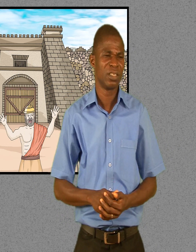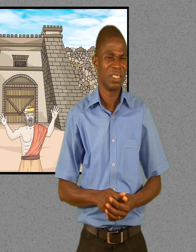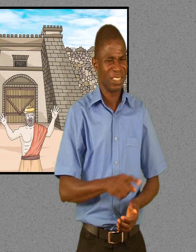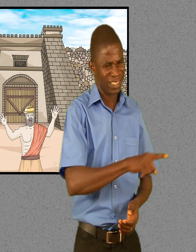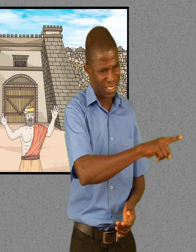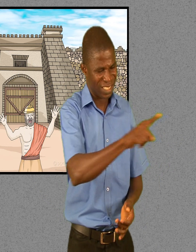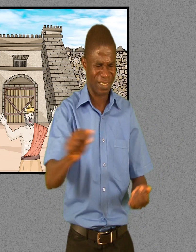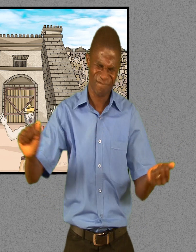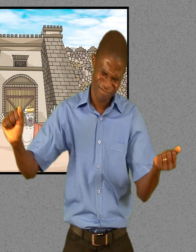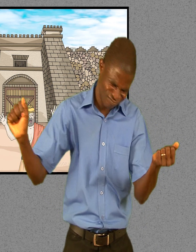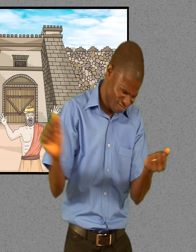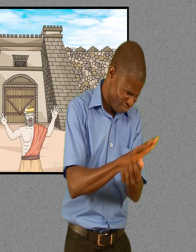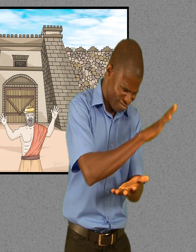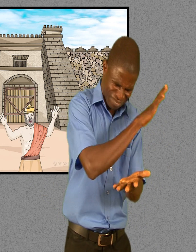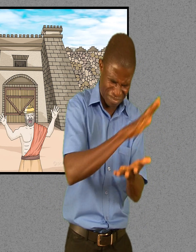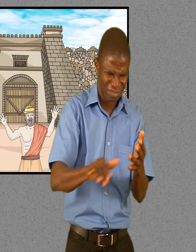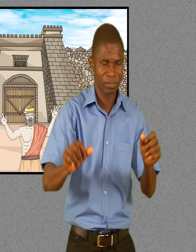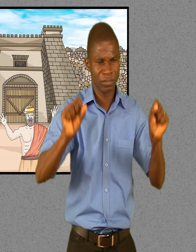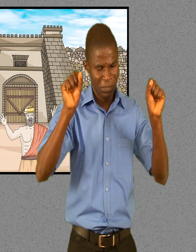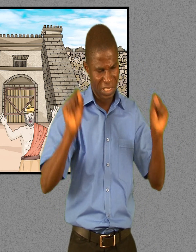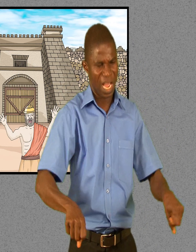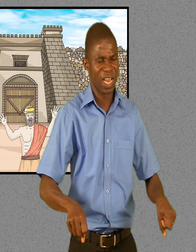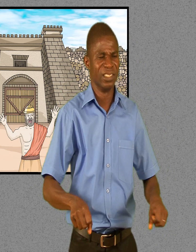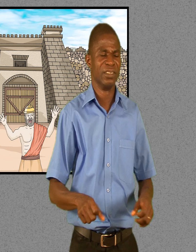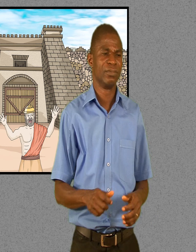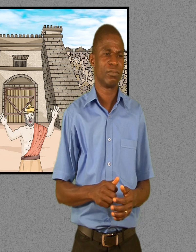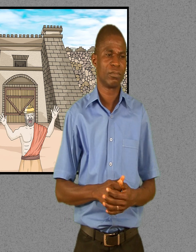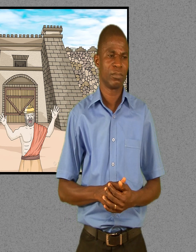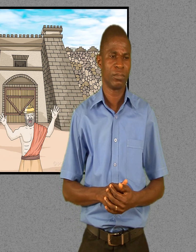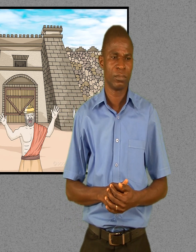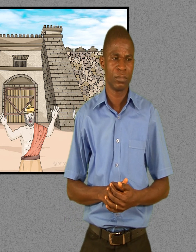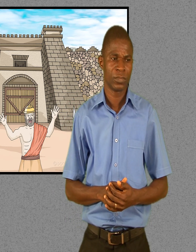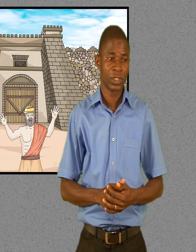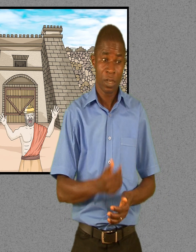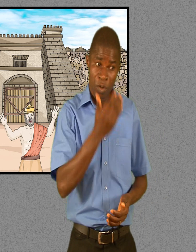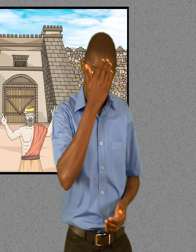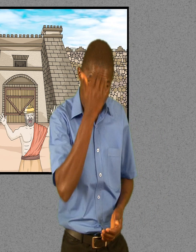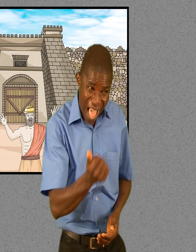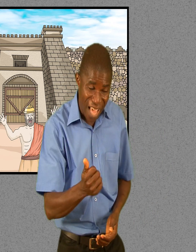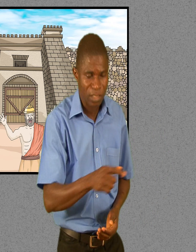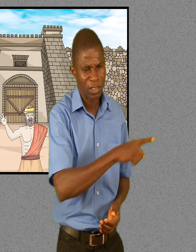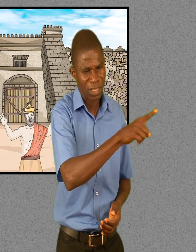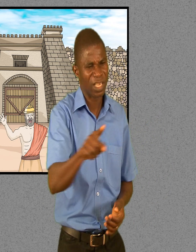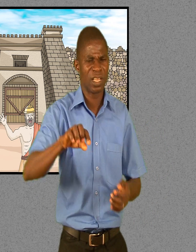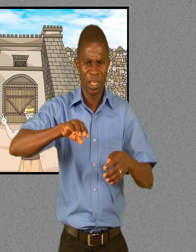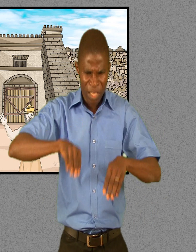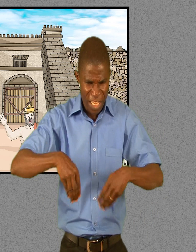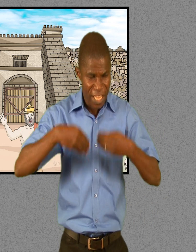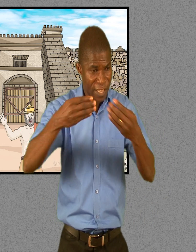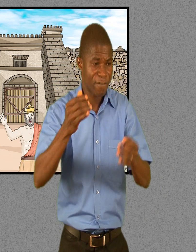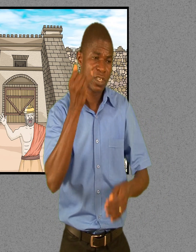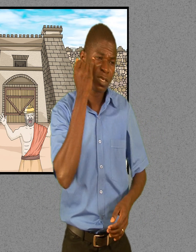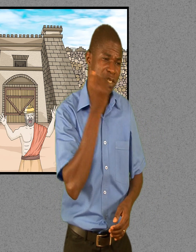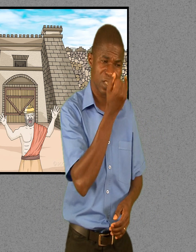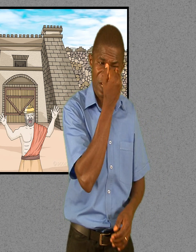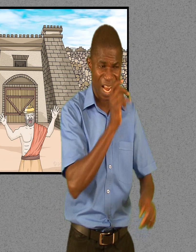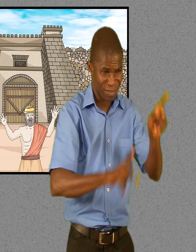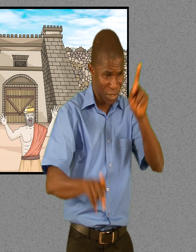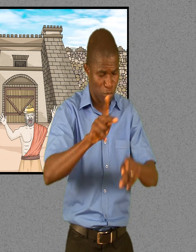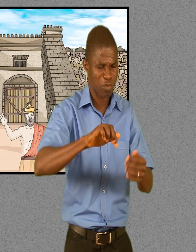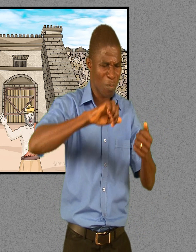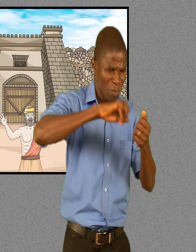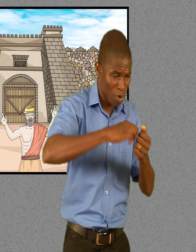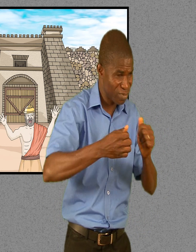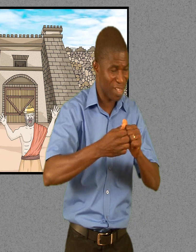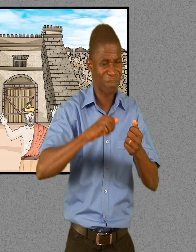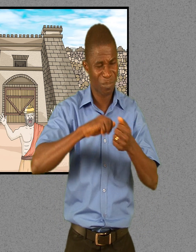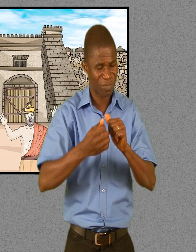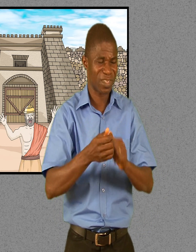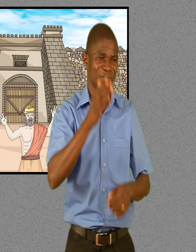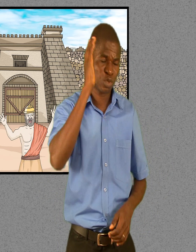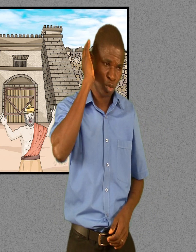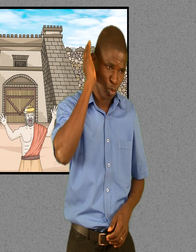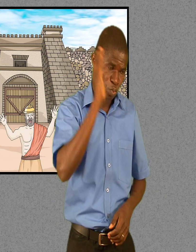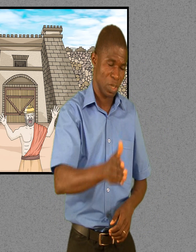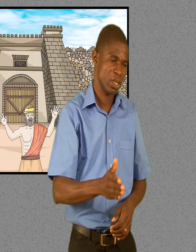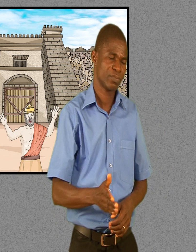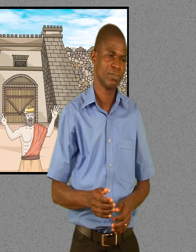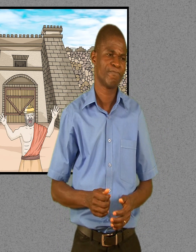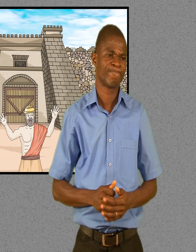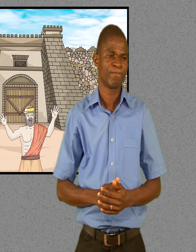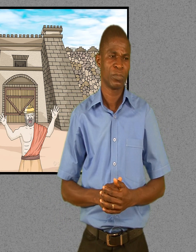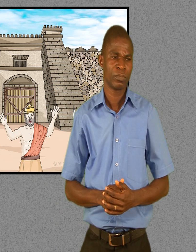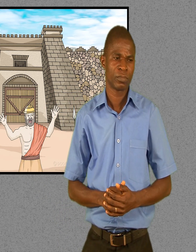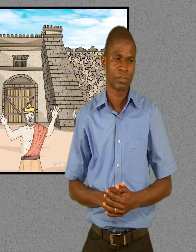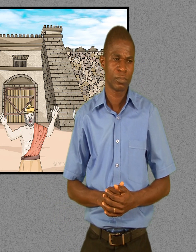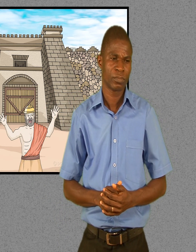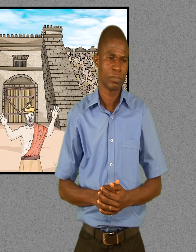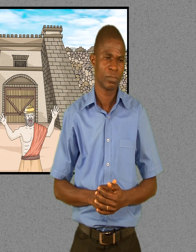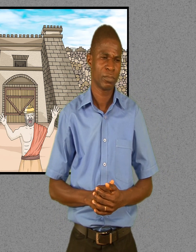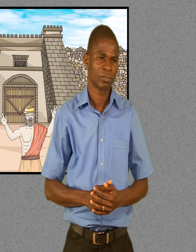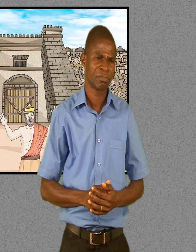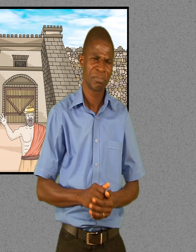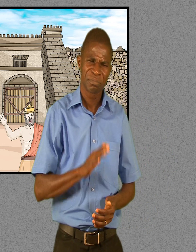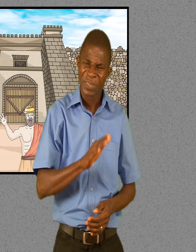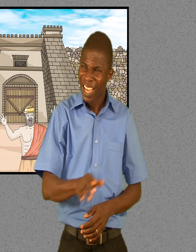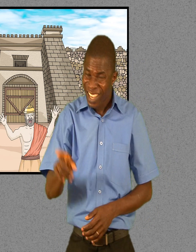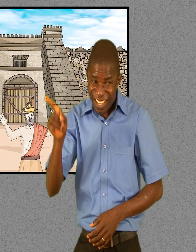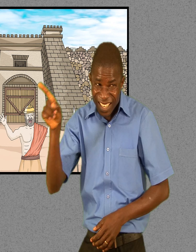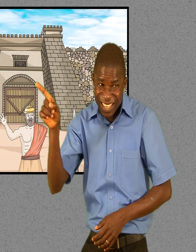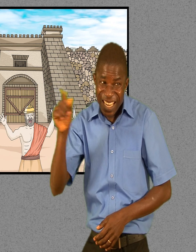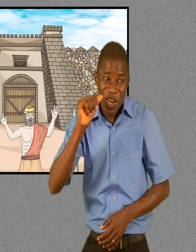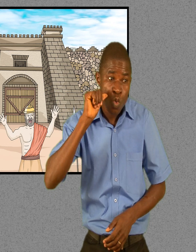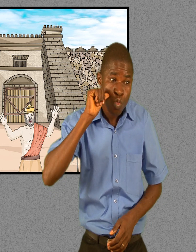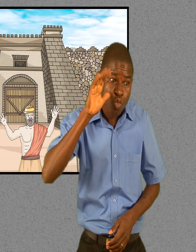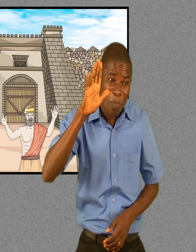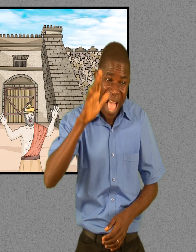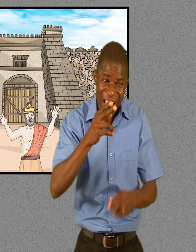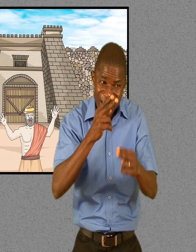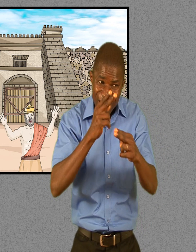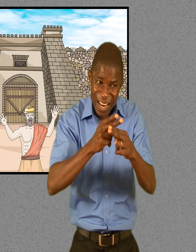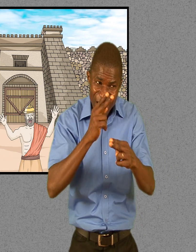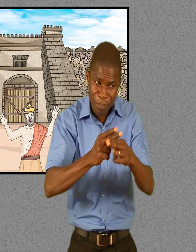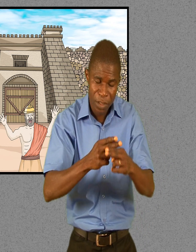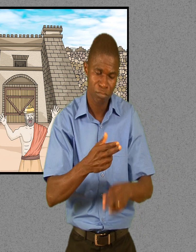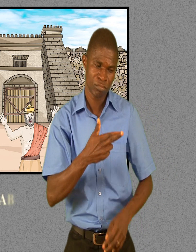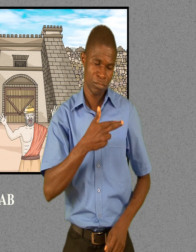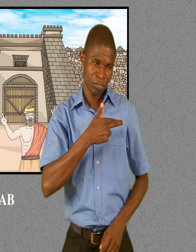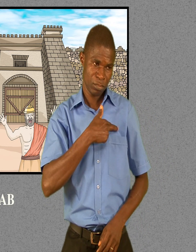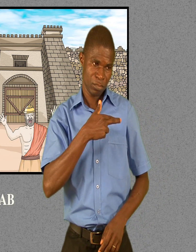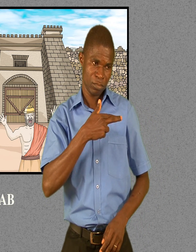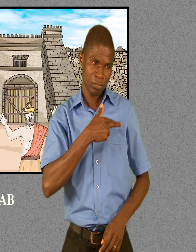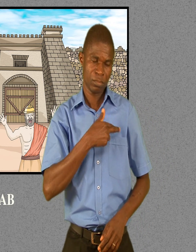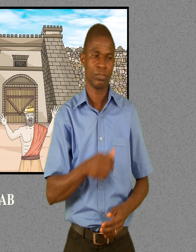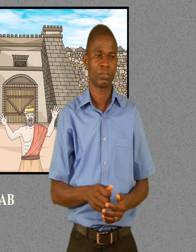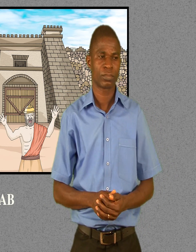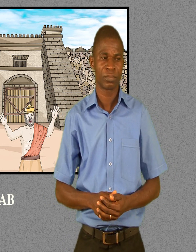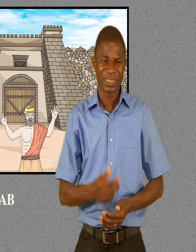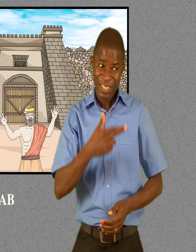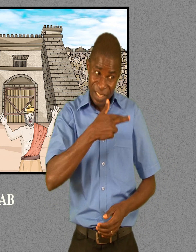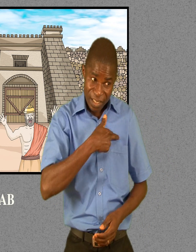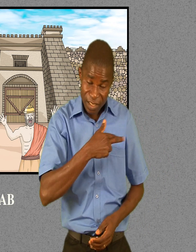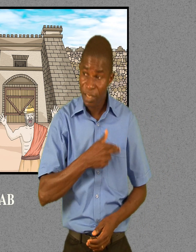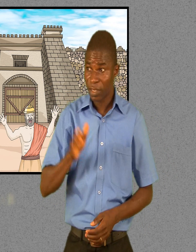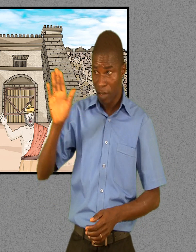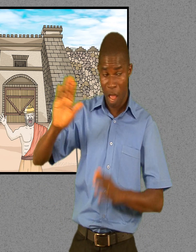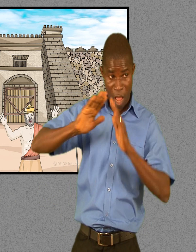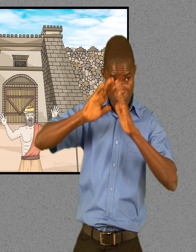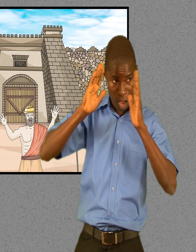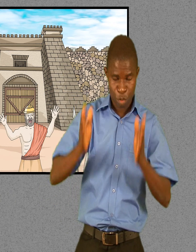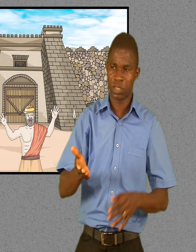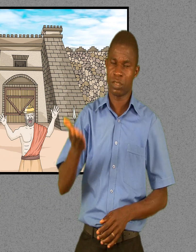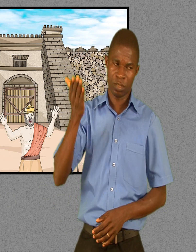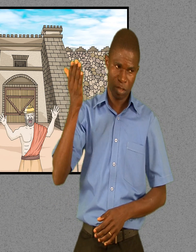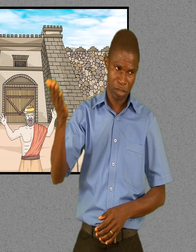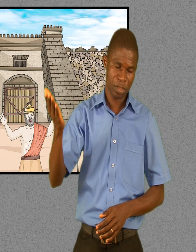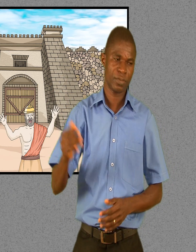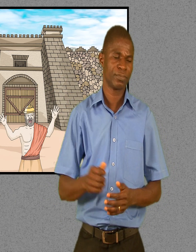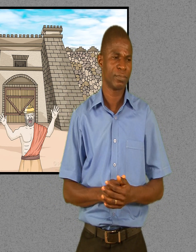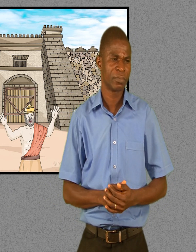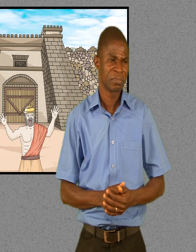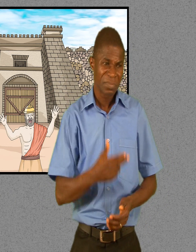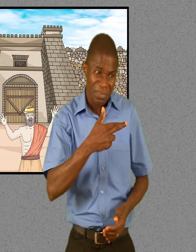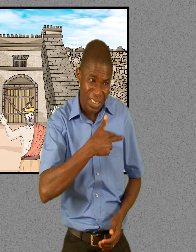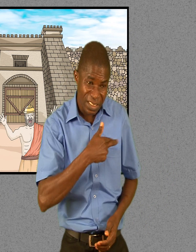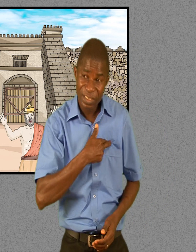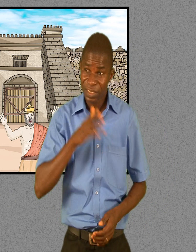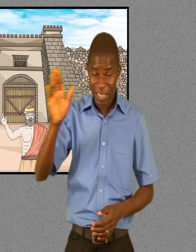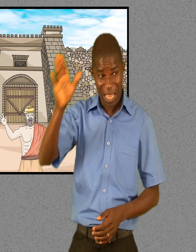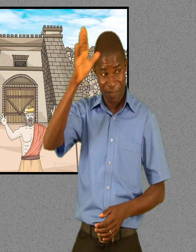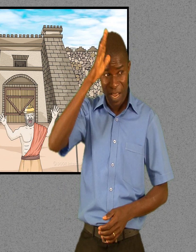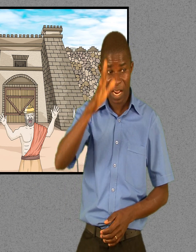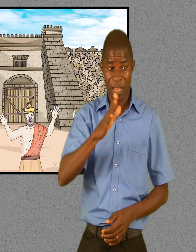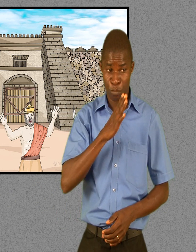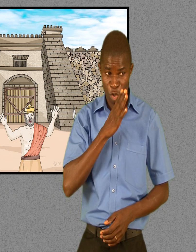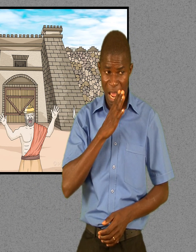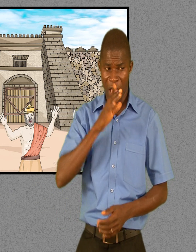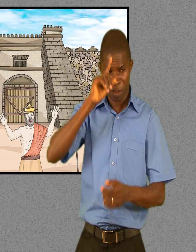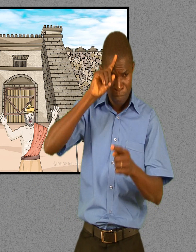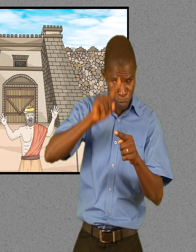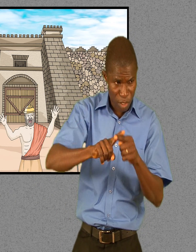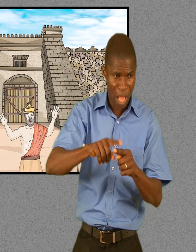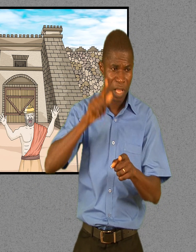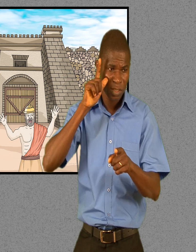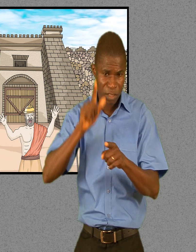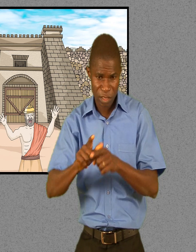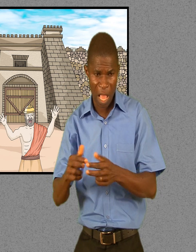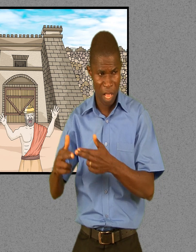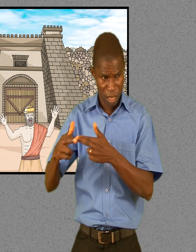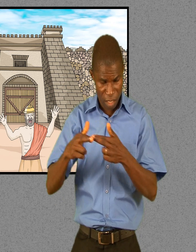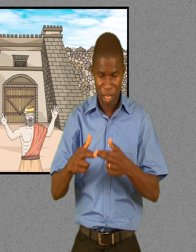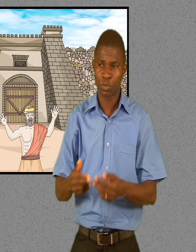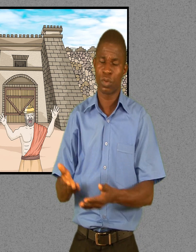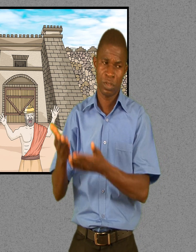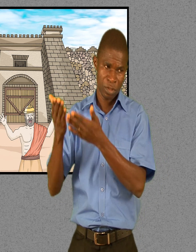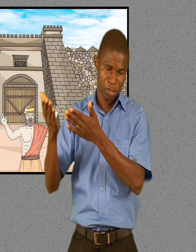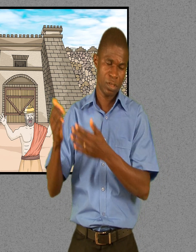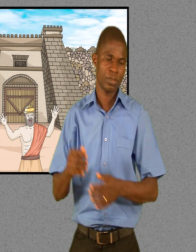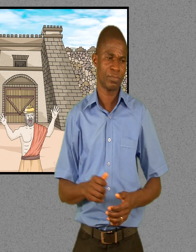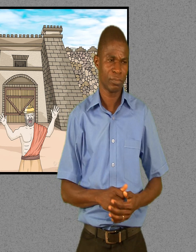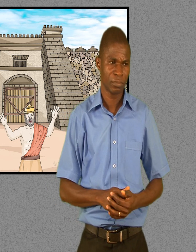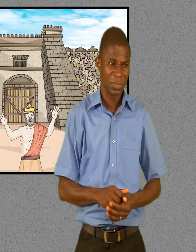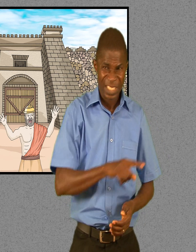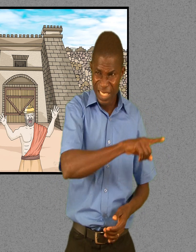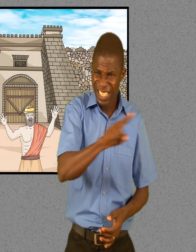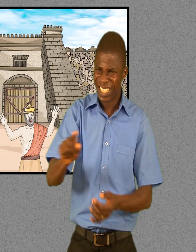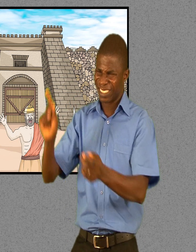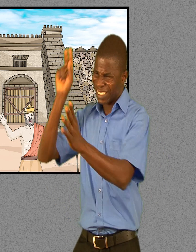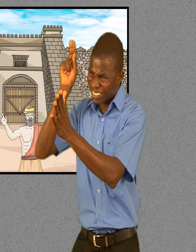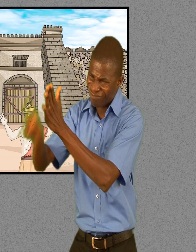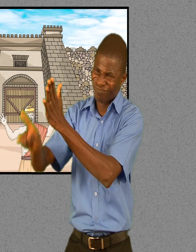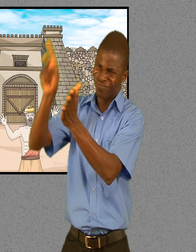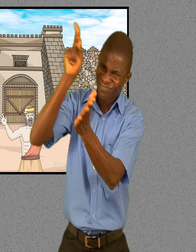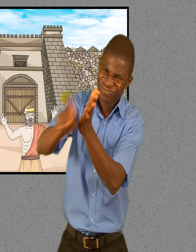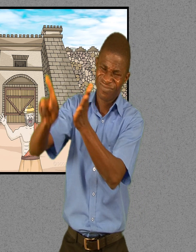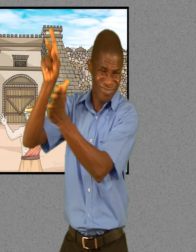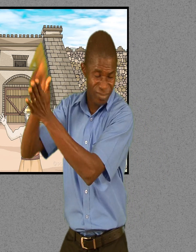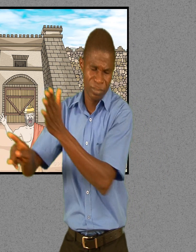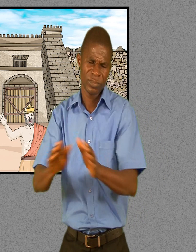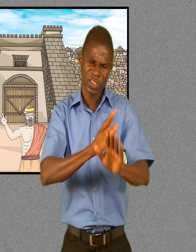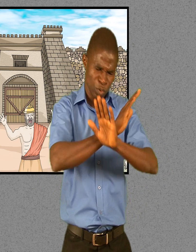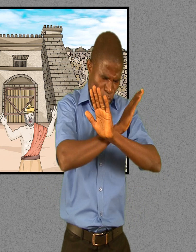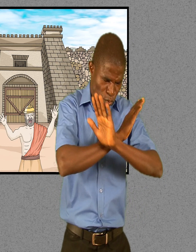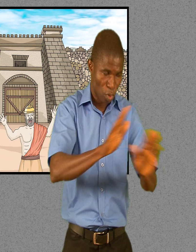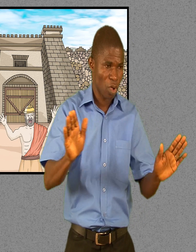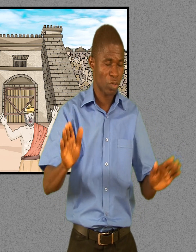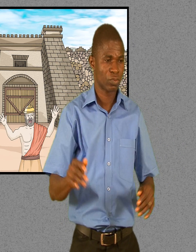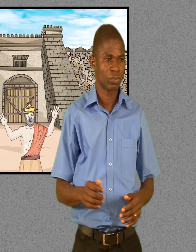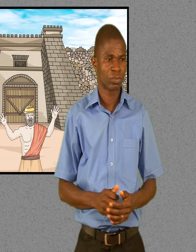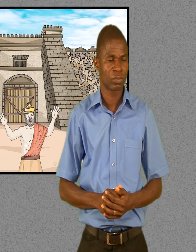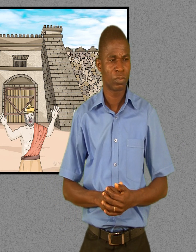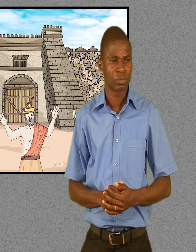If you take any of these, you will set apart the camp of Israel for destruction and bring disaster upon it.